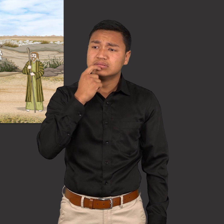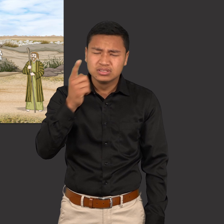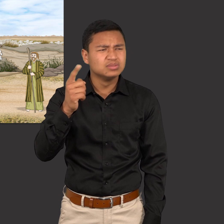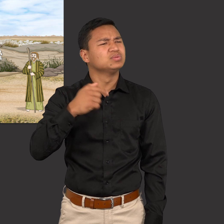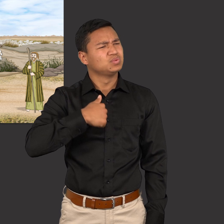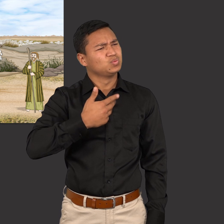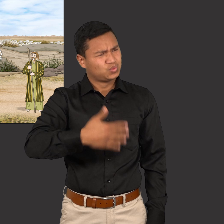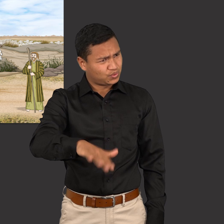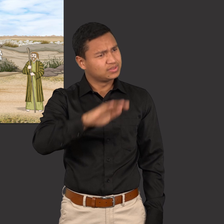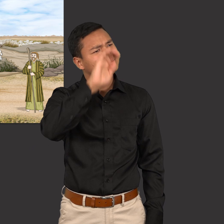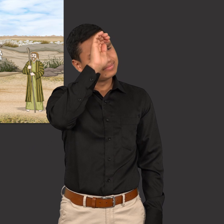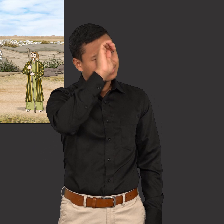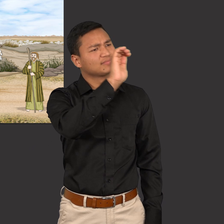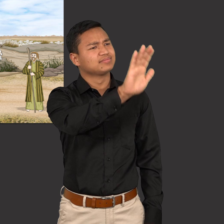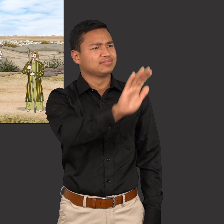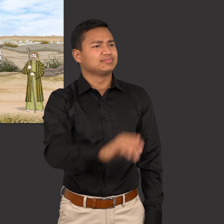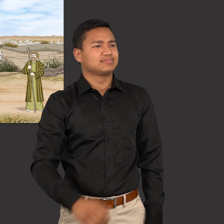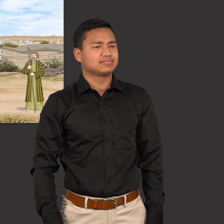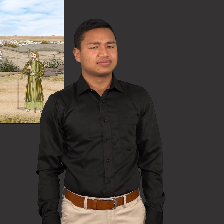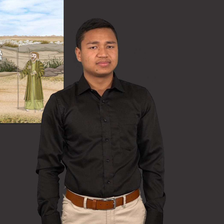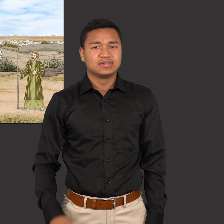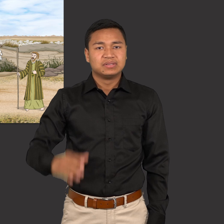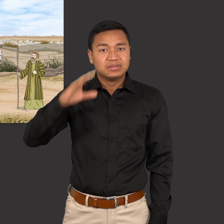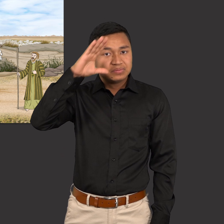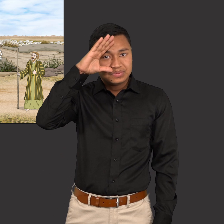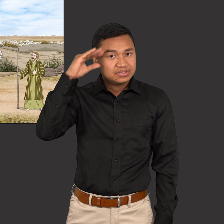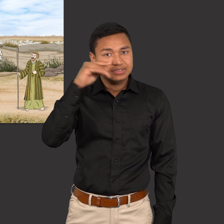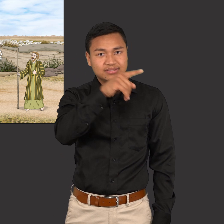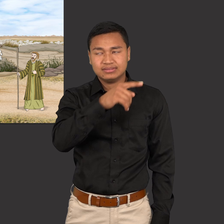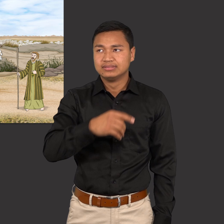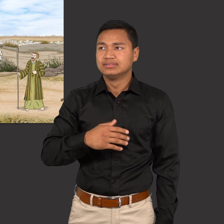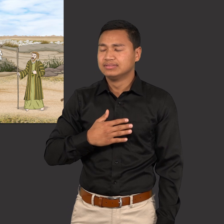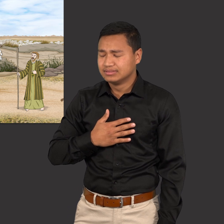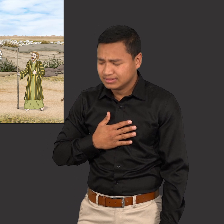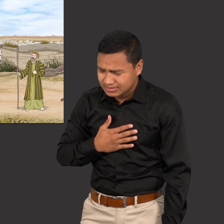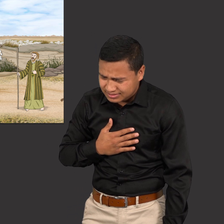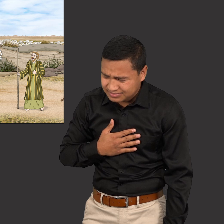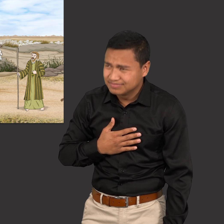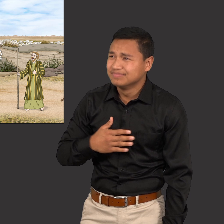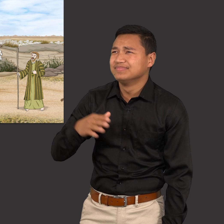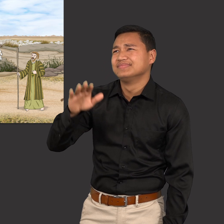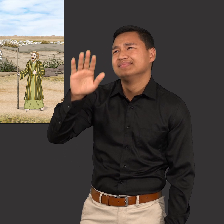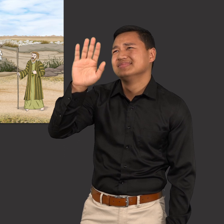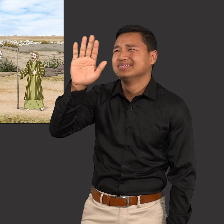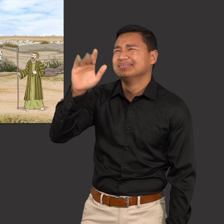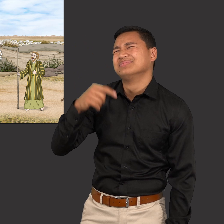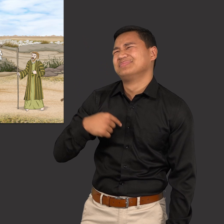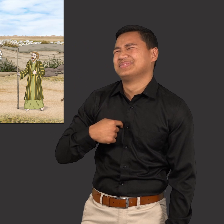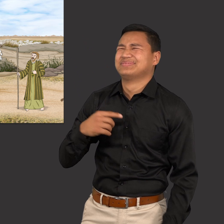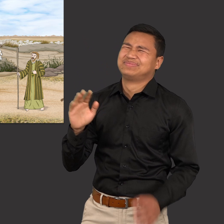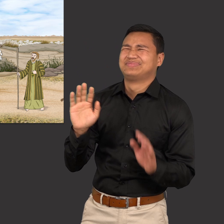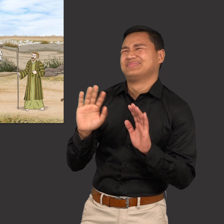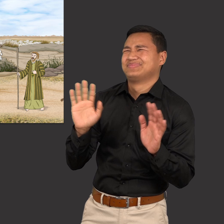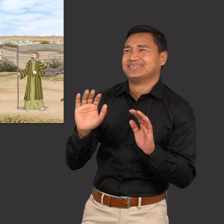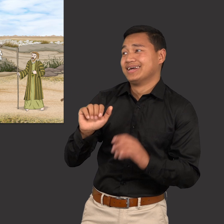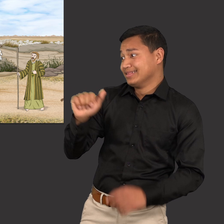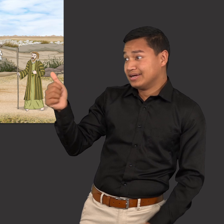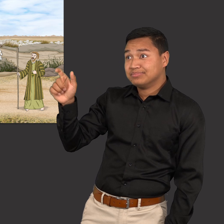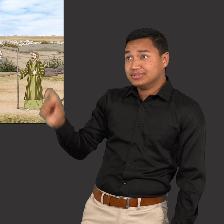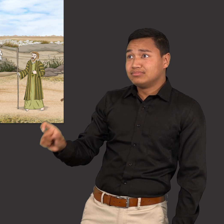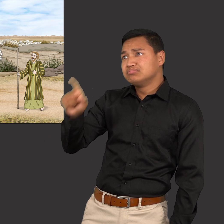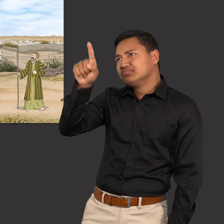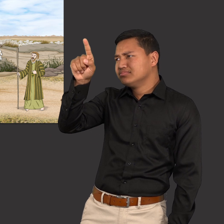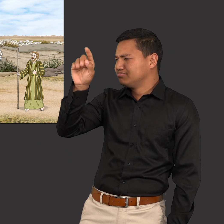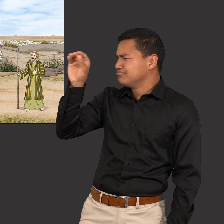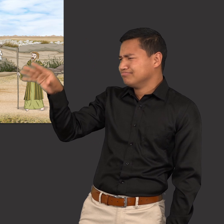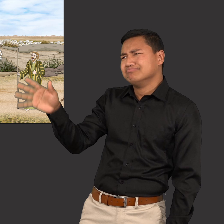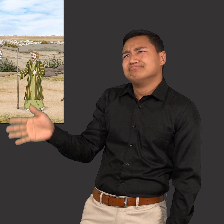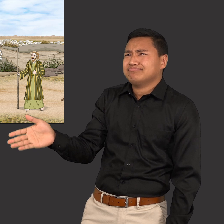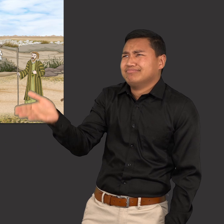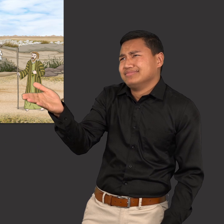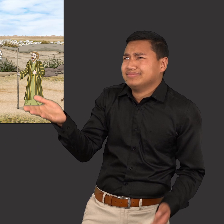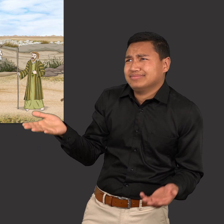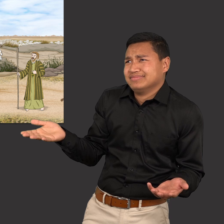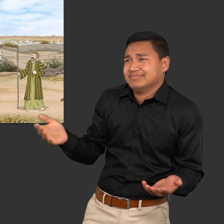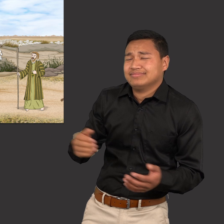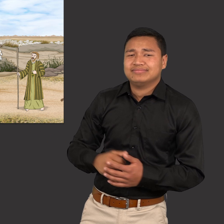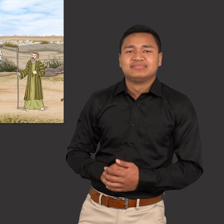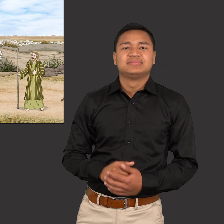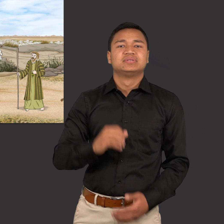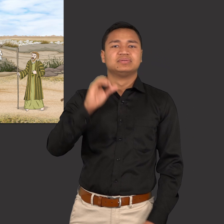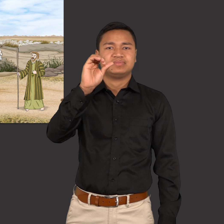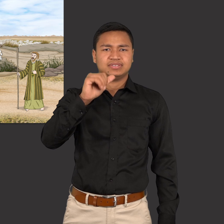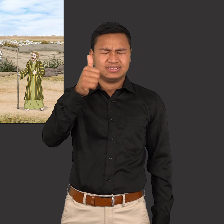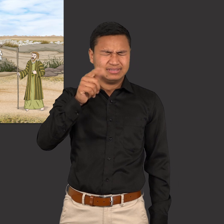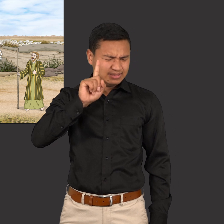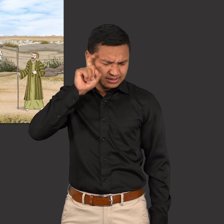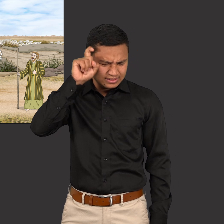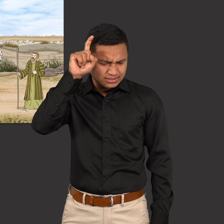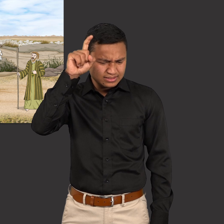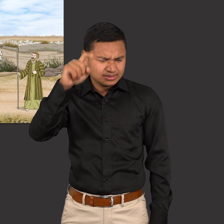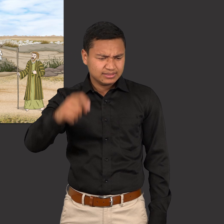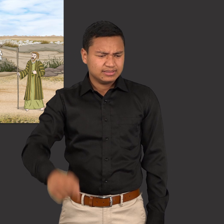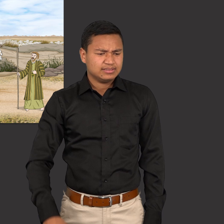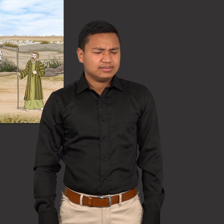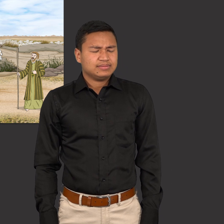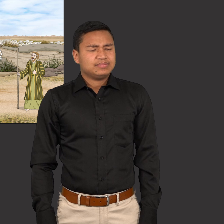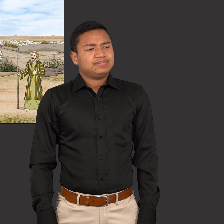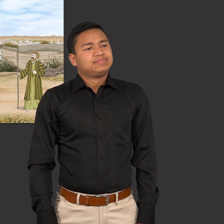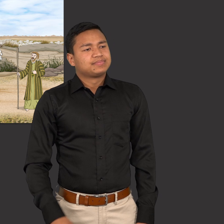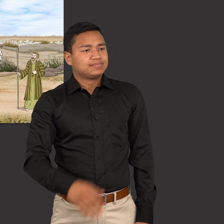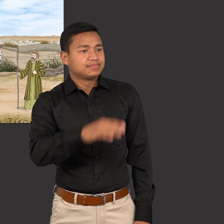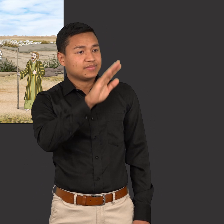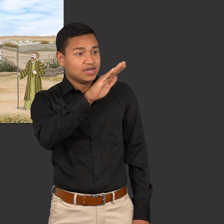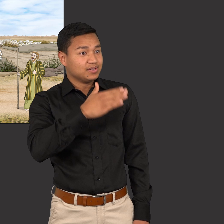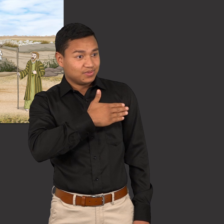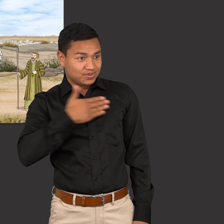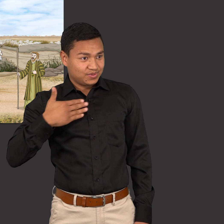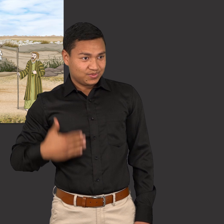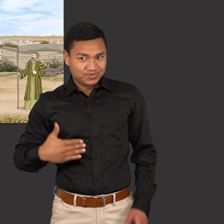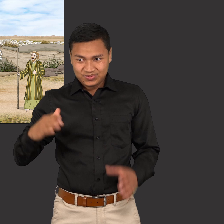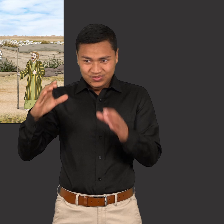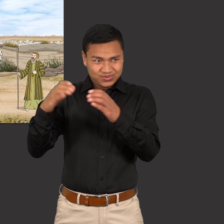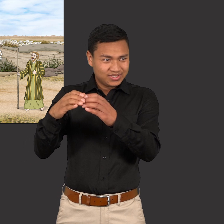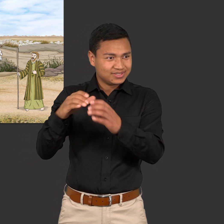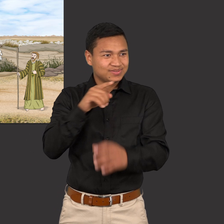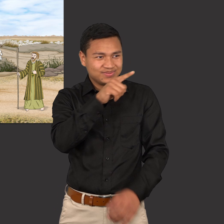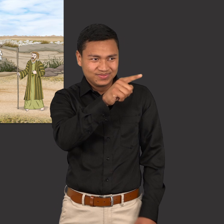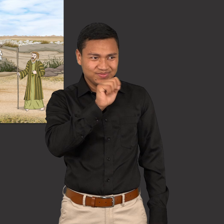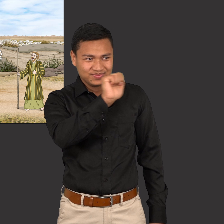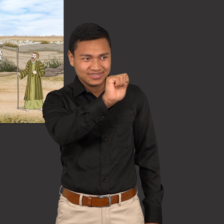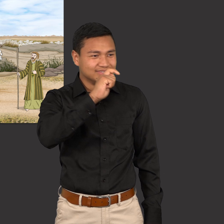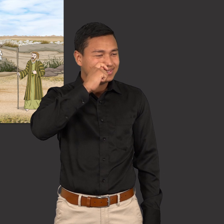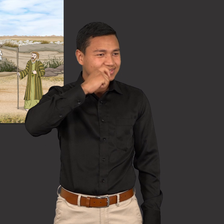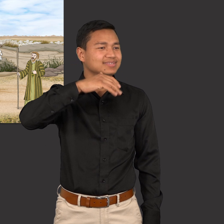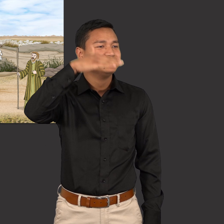I will help you as you speak, and I will teach you what to say.” But Moses replied, “Please, Lord, send someone else.”